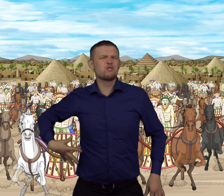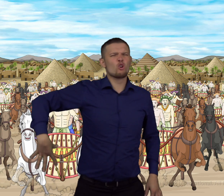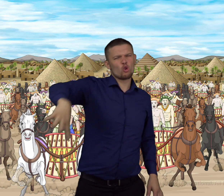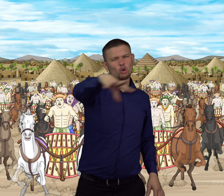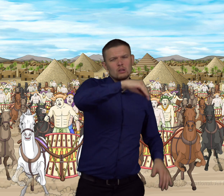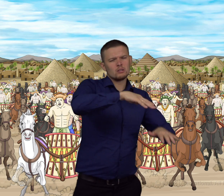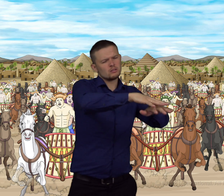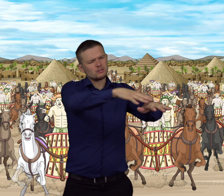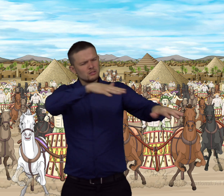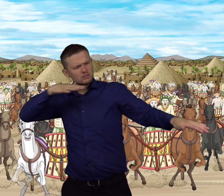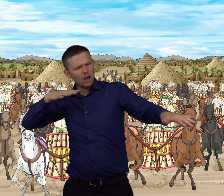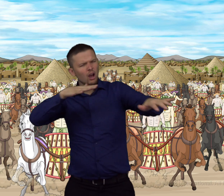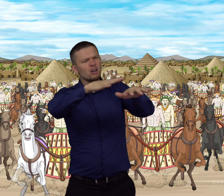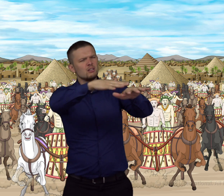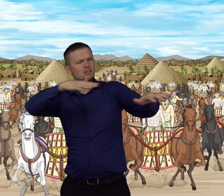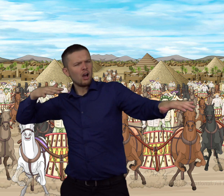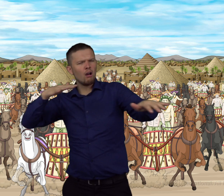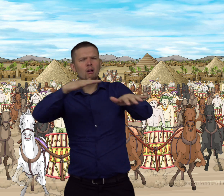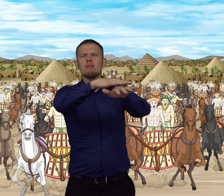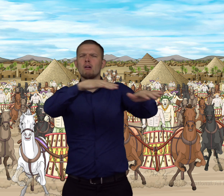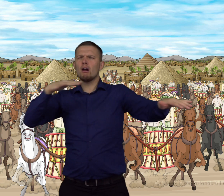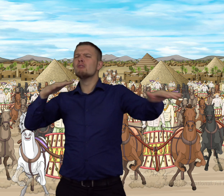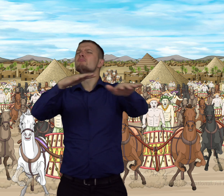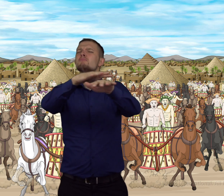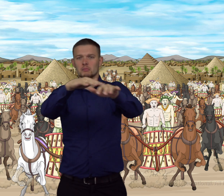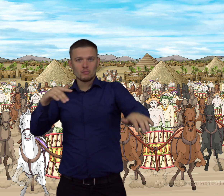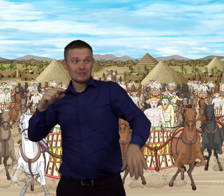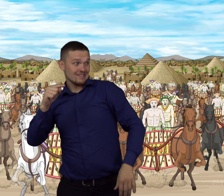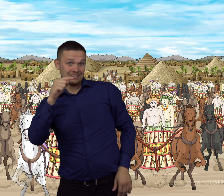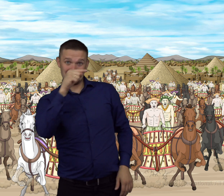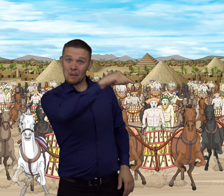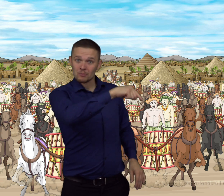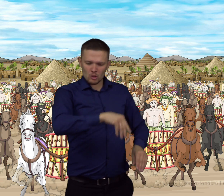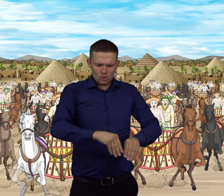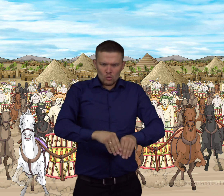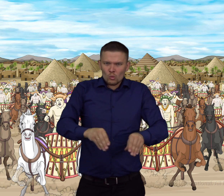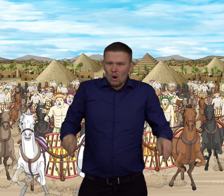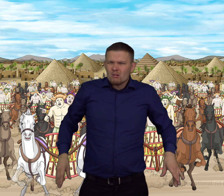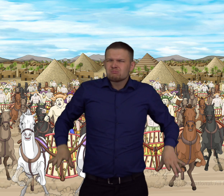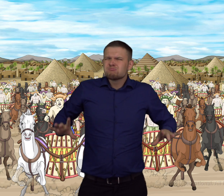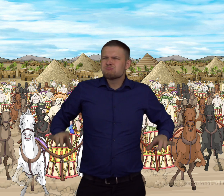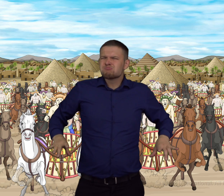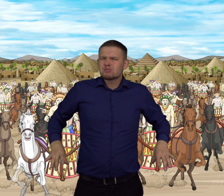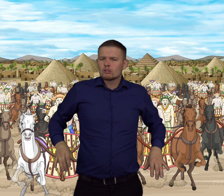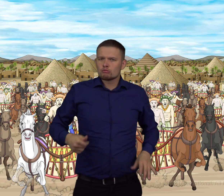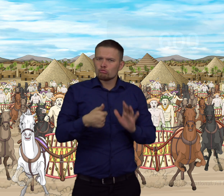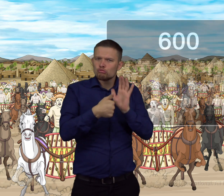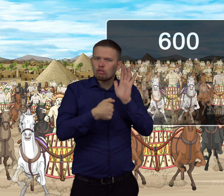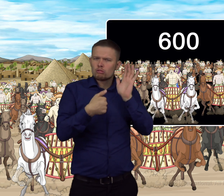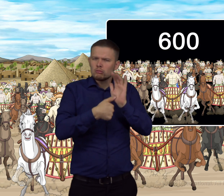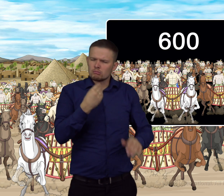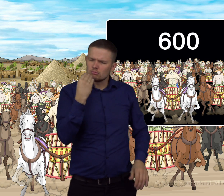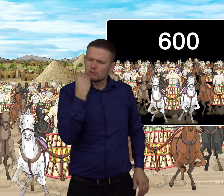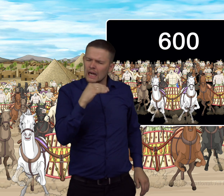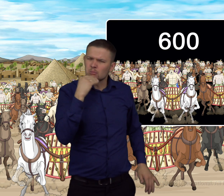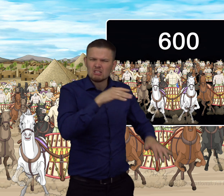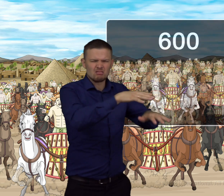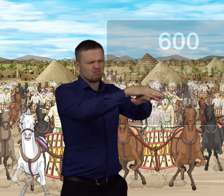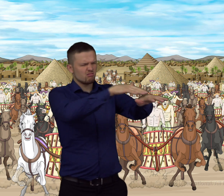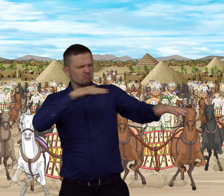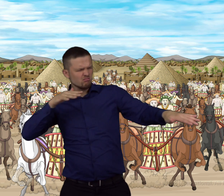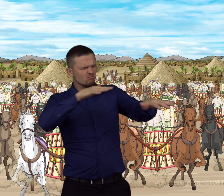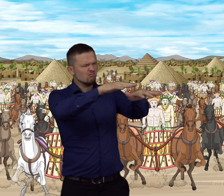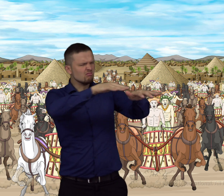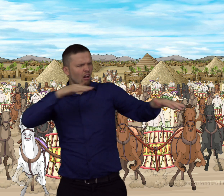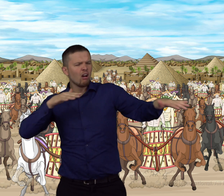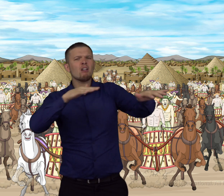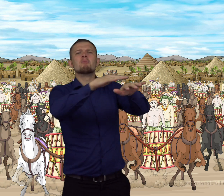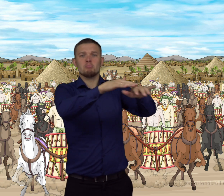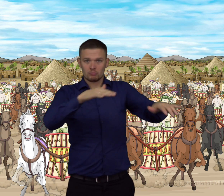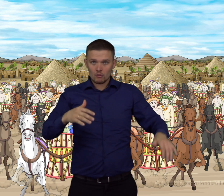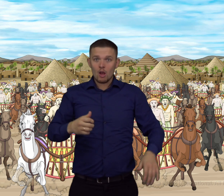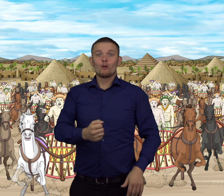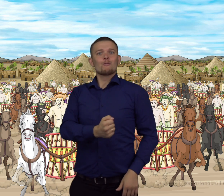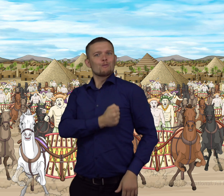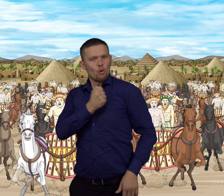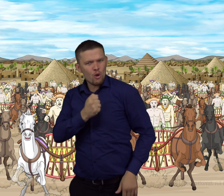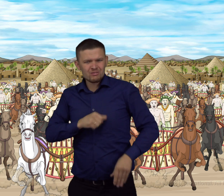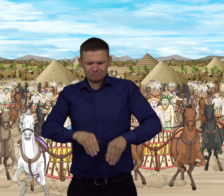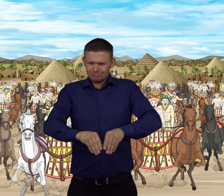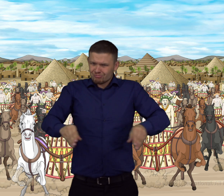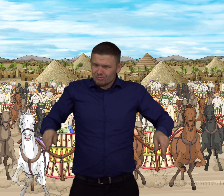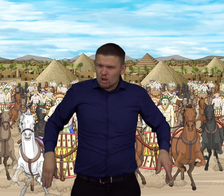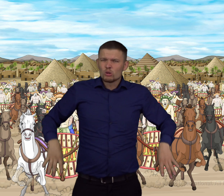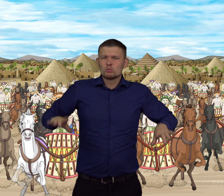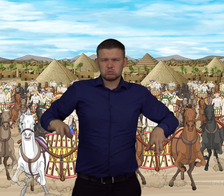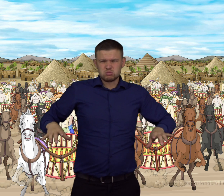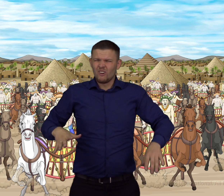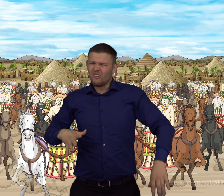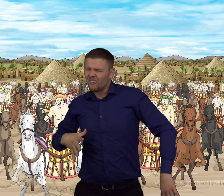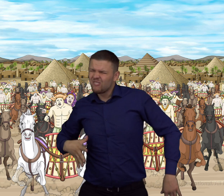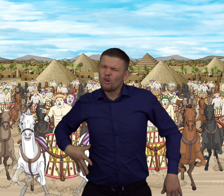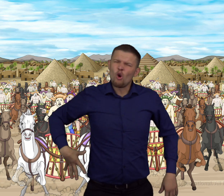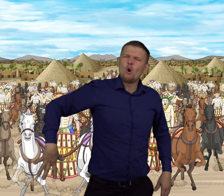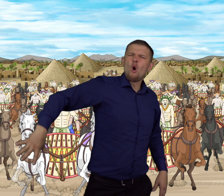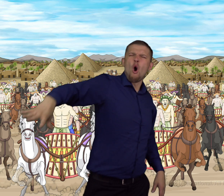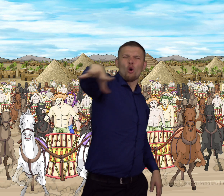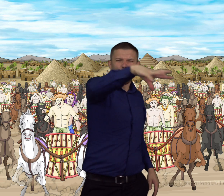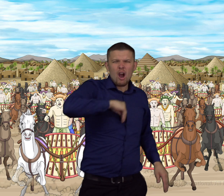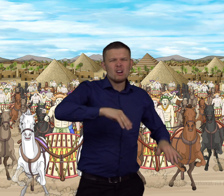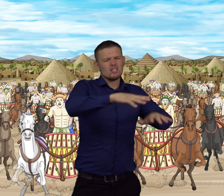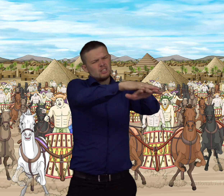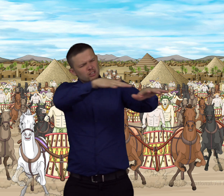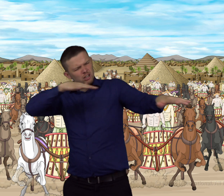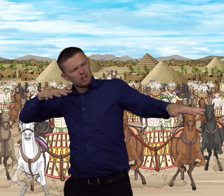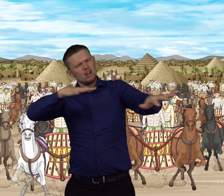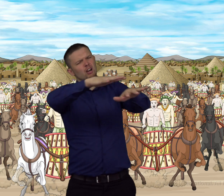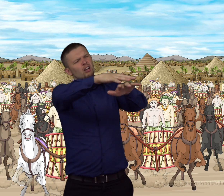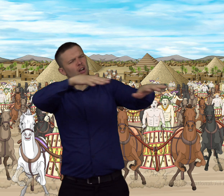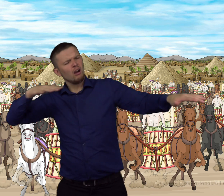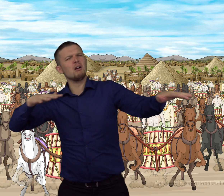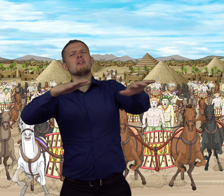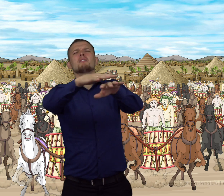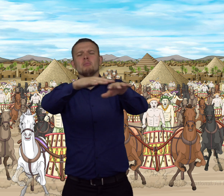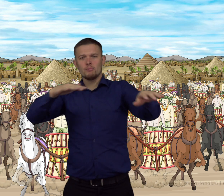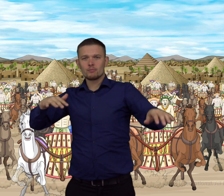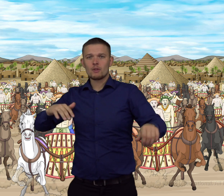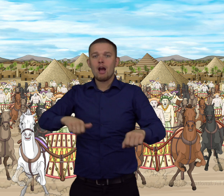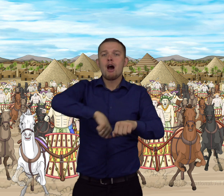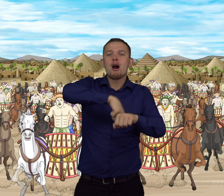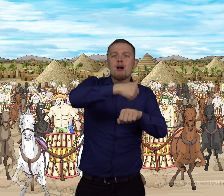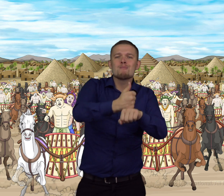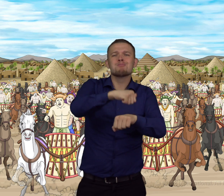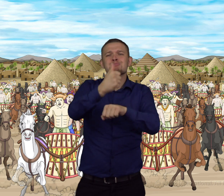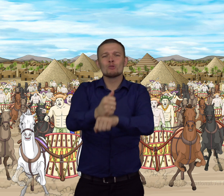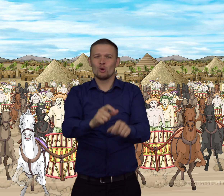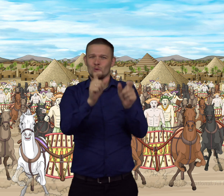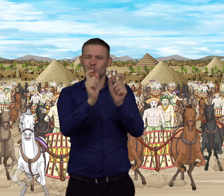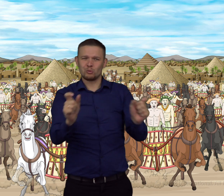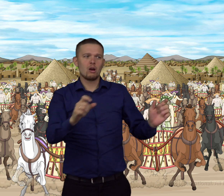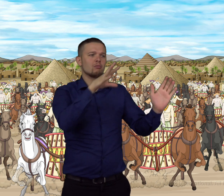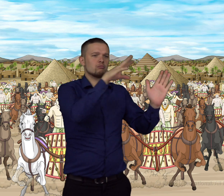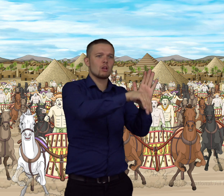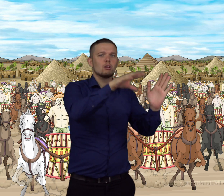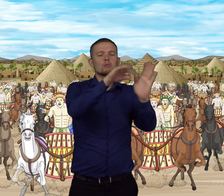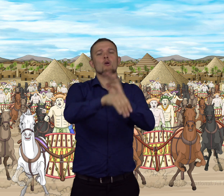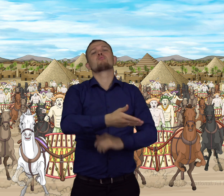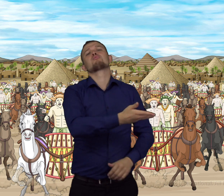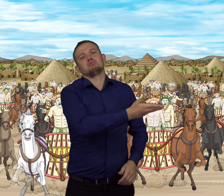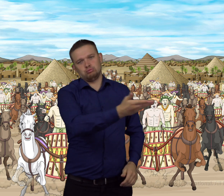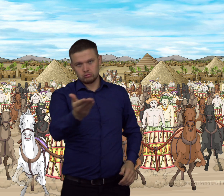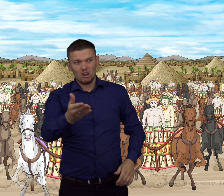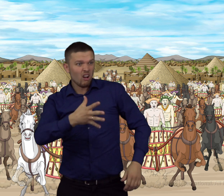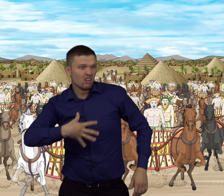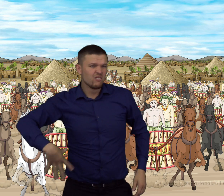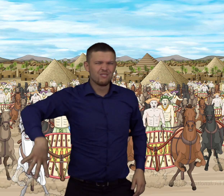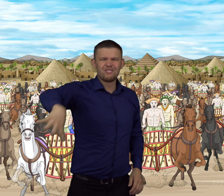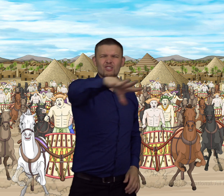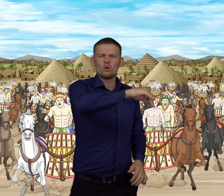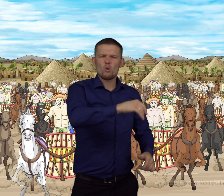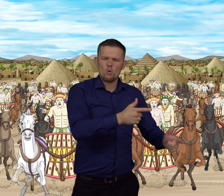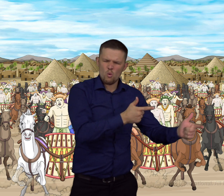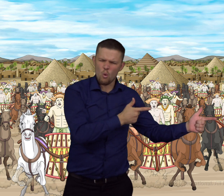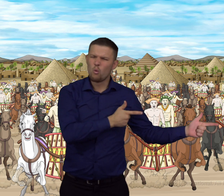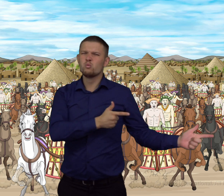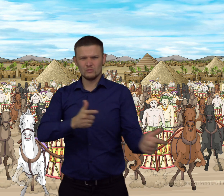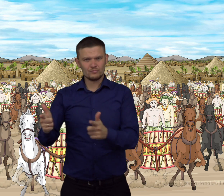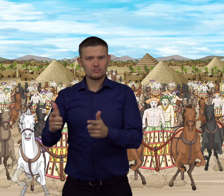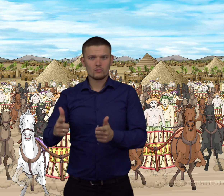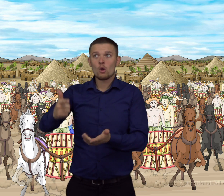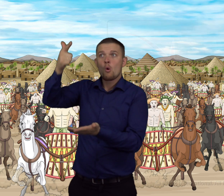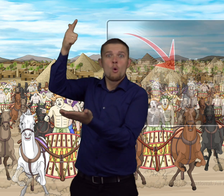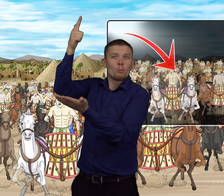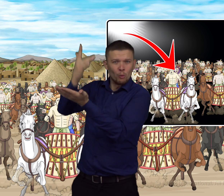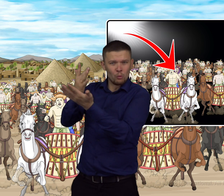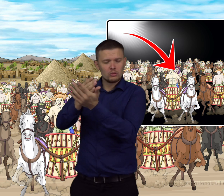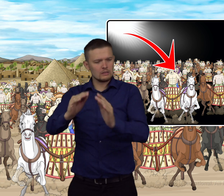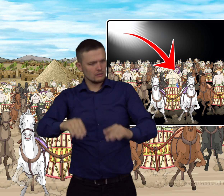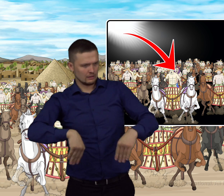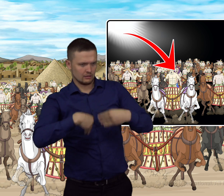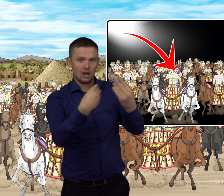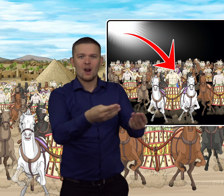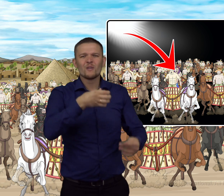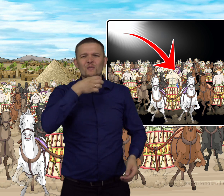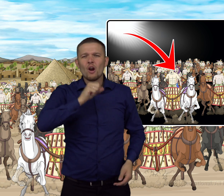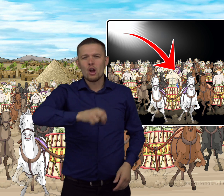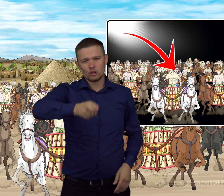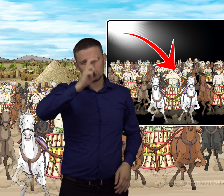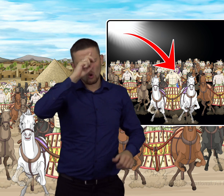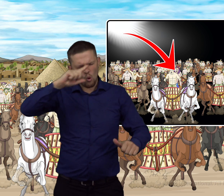He took 600 of the best chariots, and all the other chariots of Egypt, with officers over all of them.